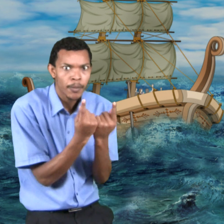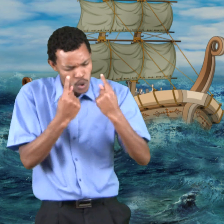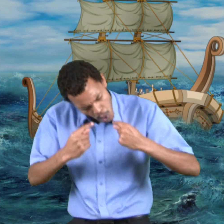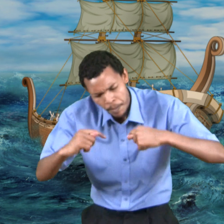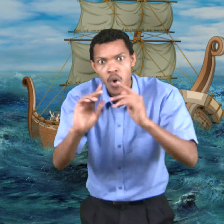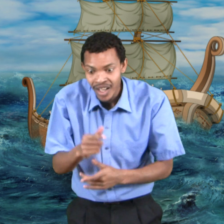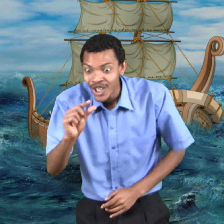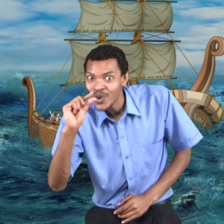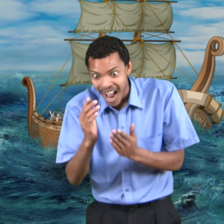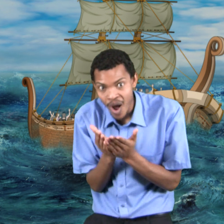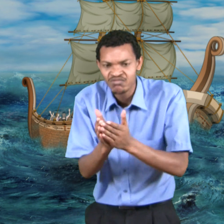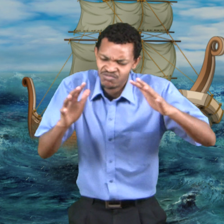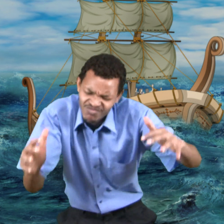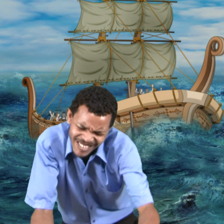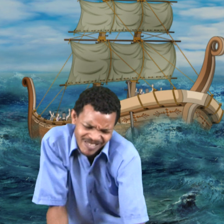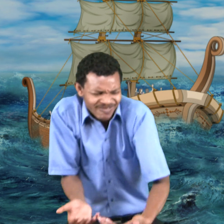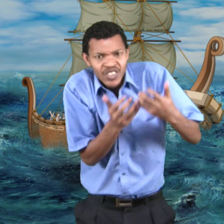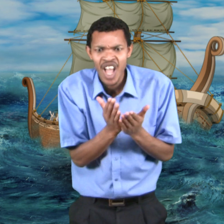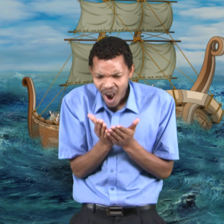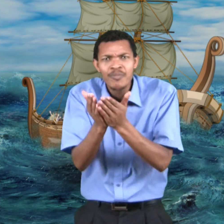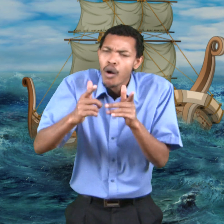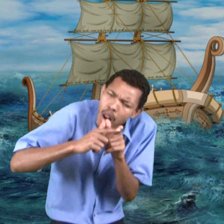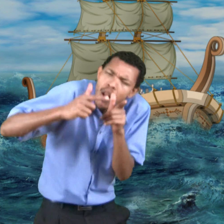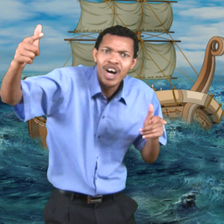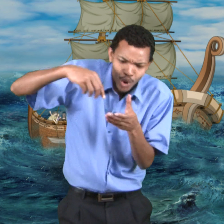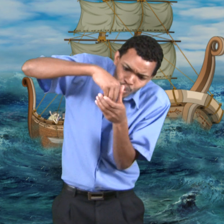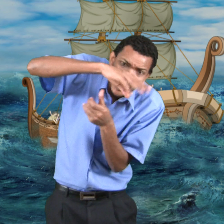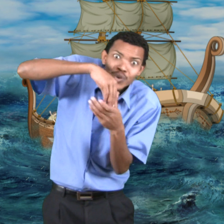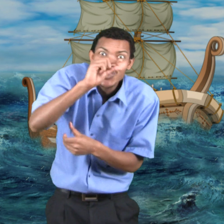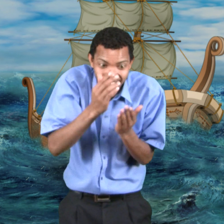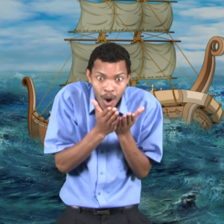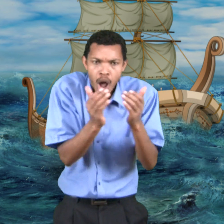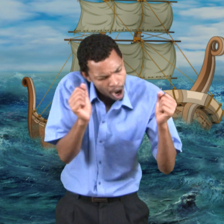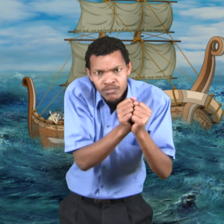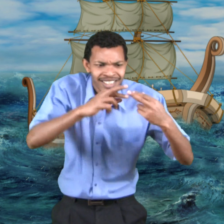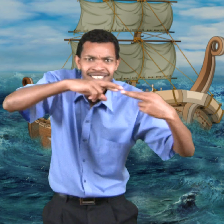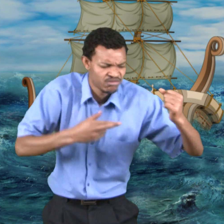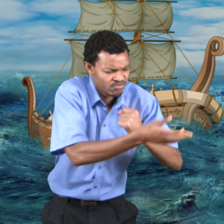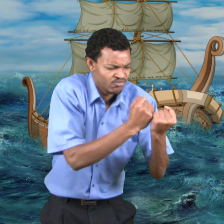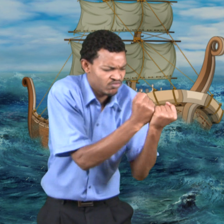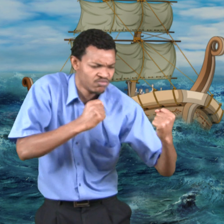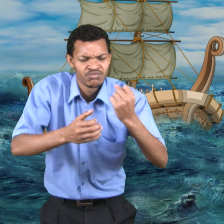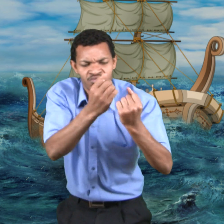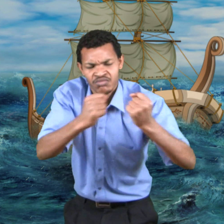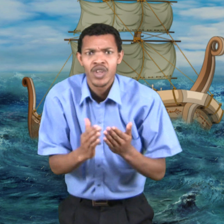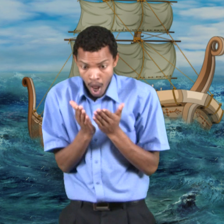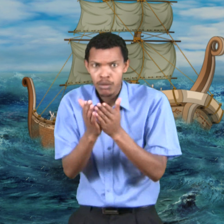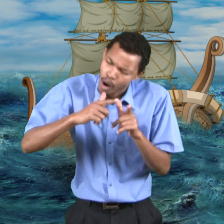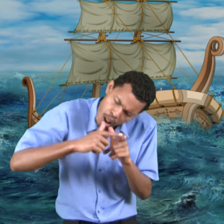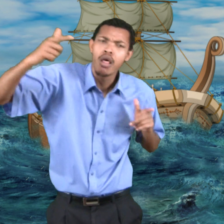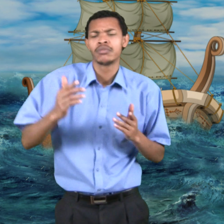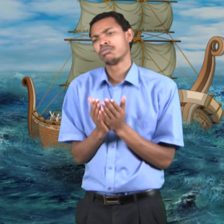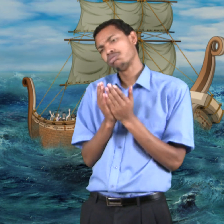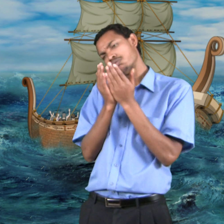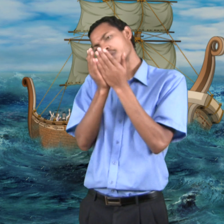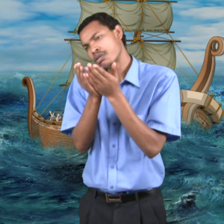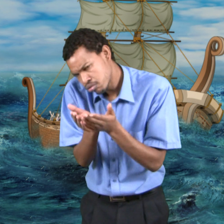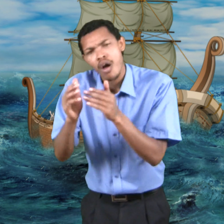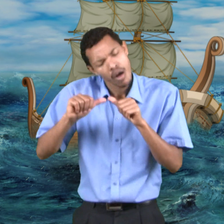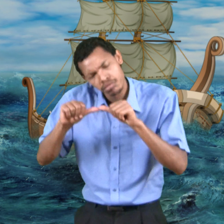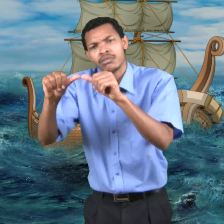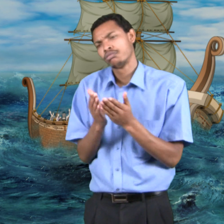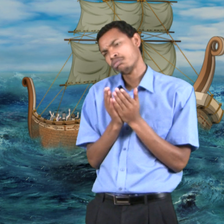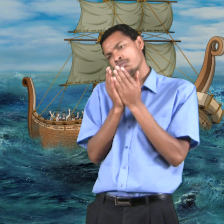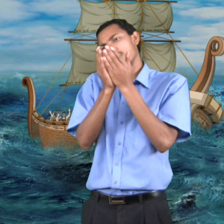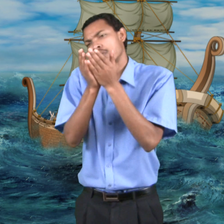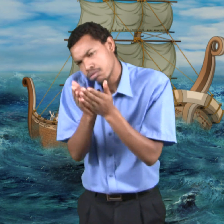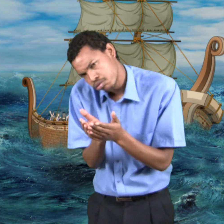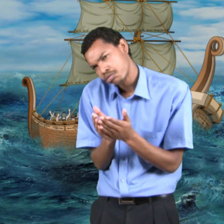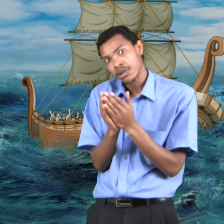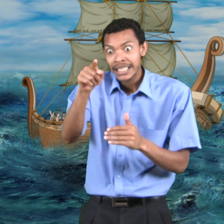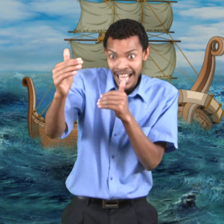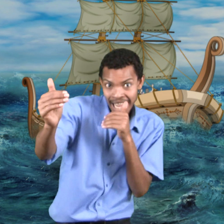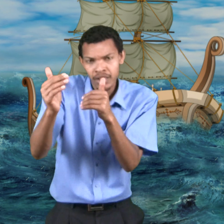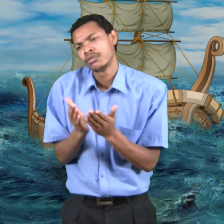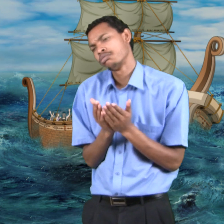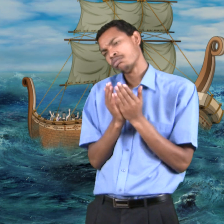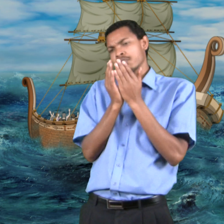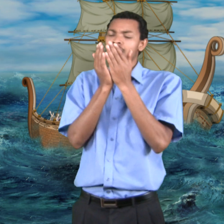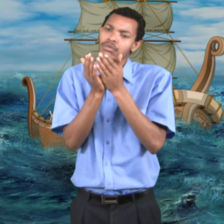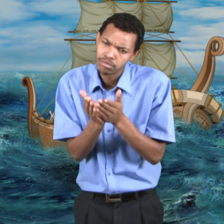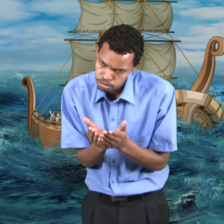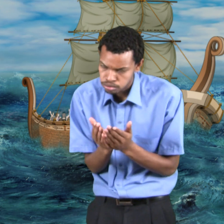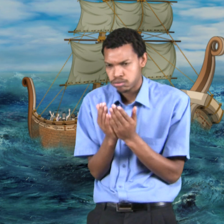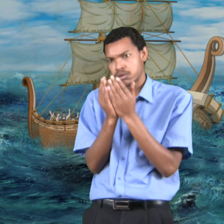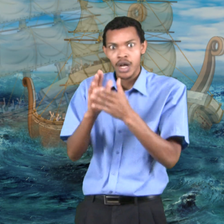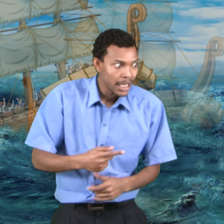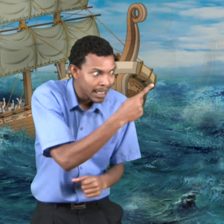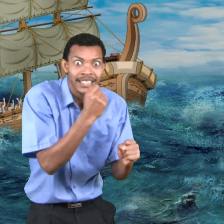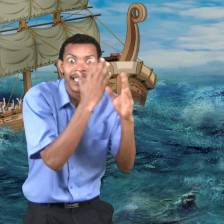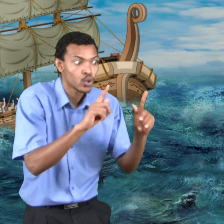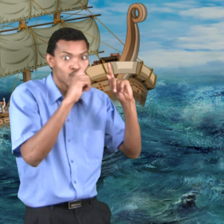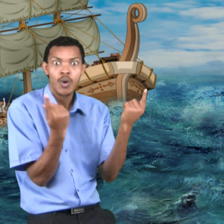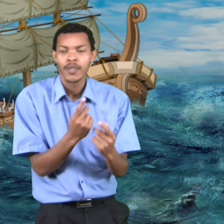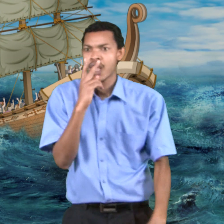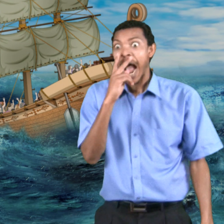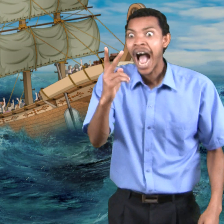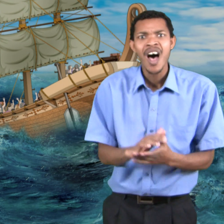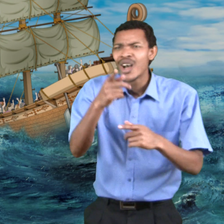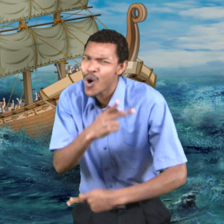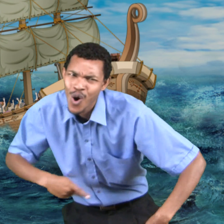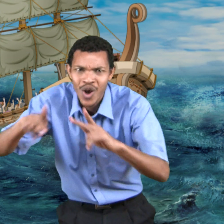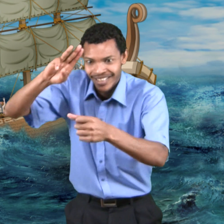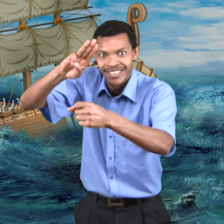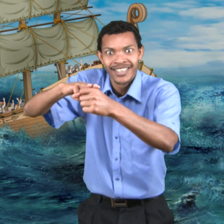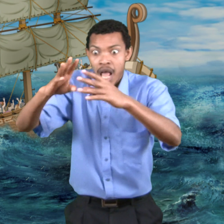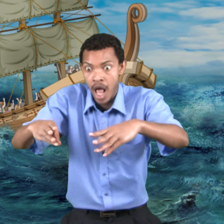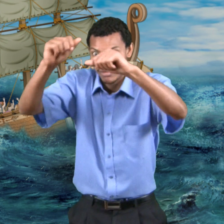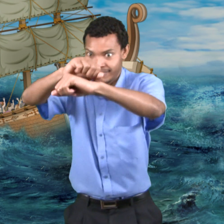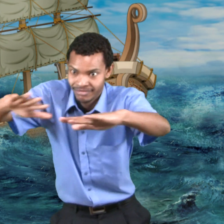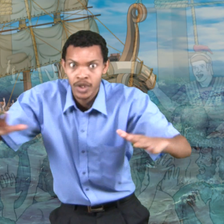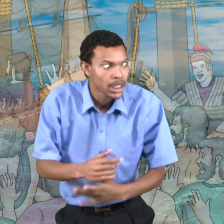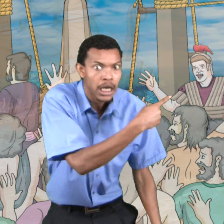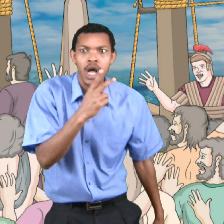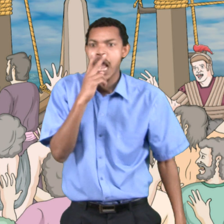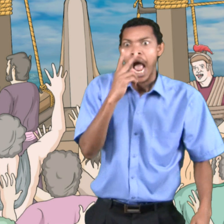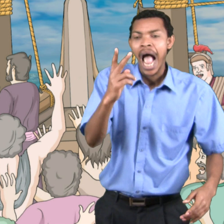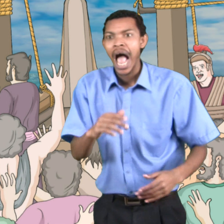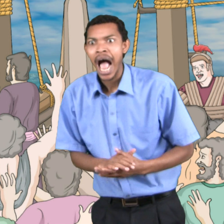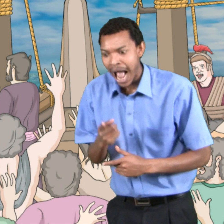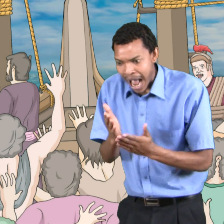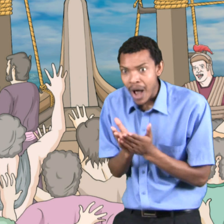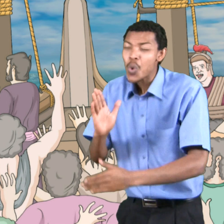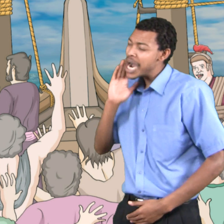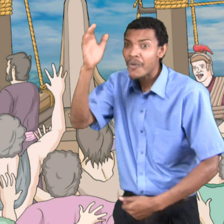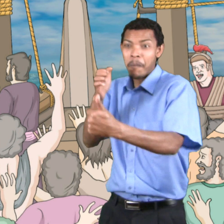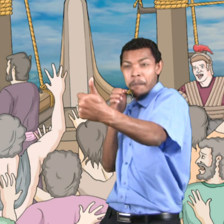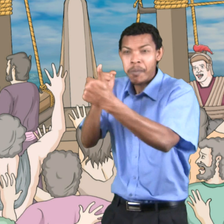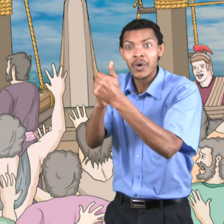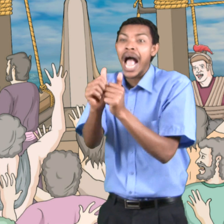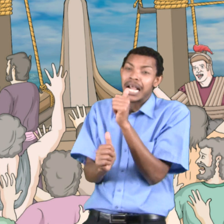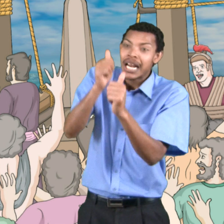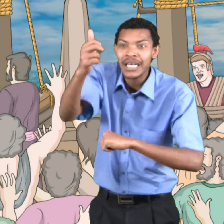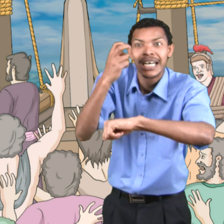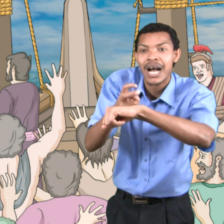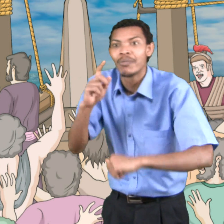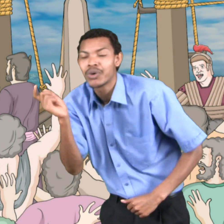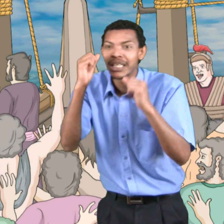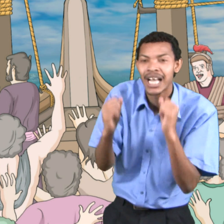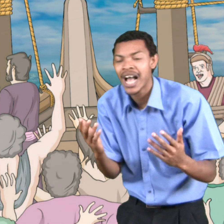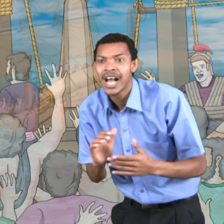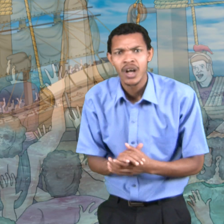After hoisting it up, the crew used ropes to undergird the ship.